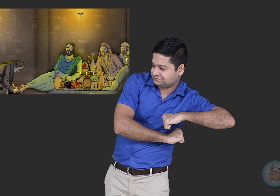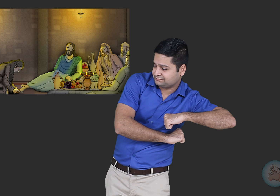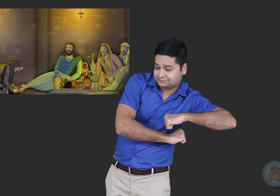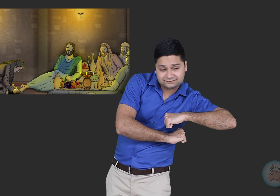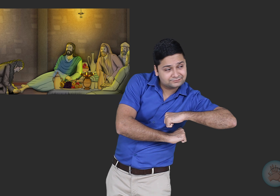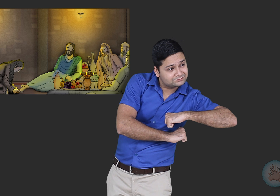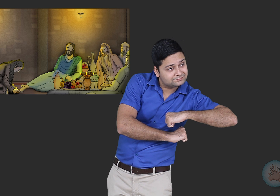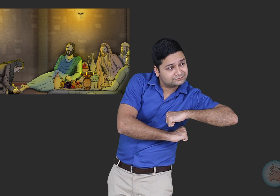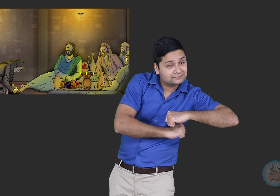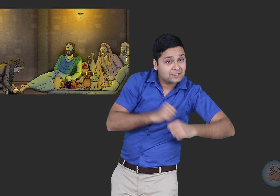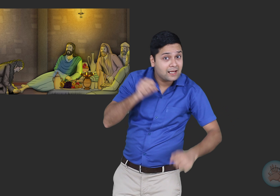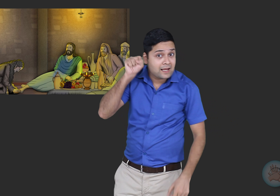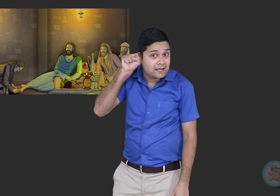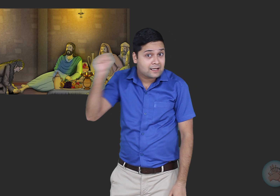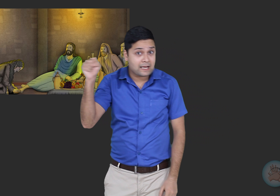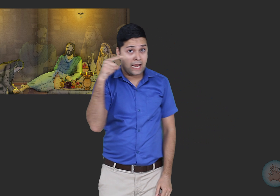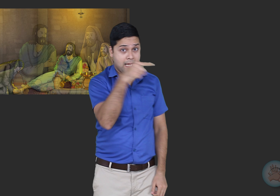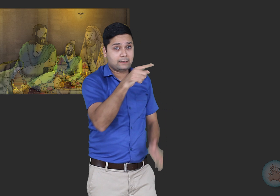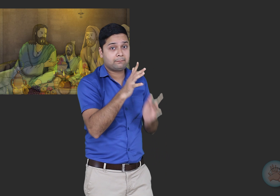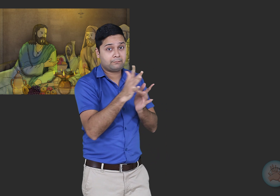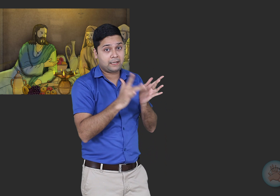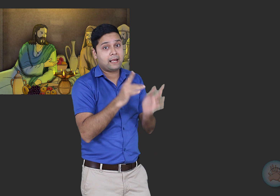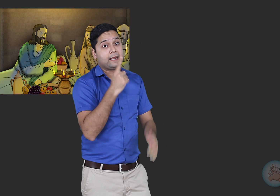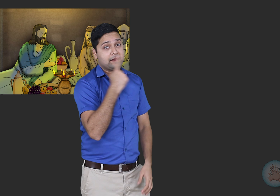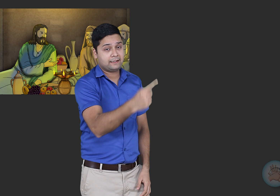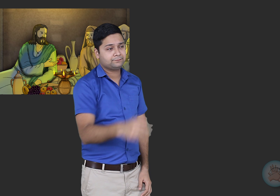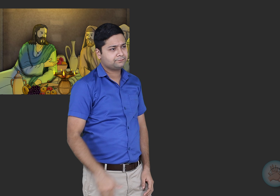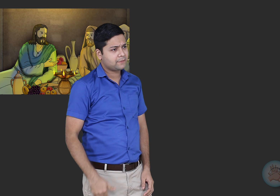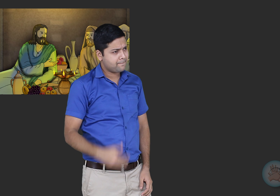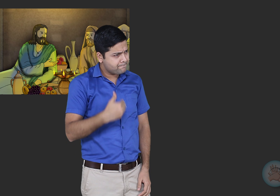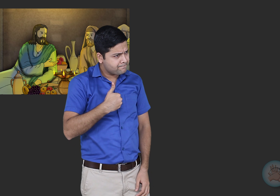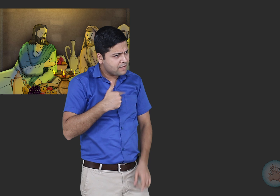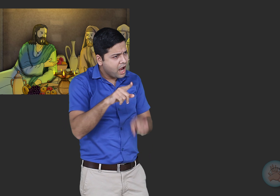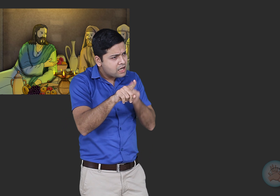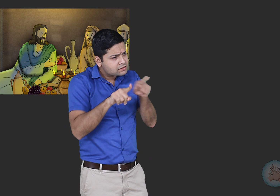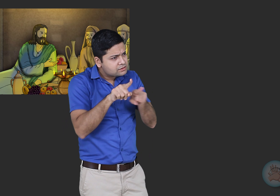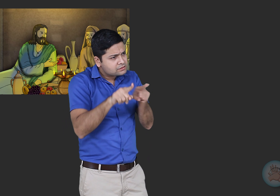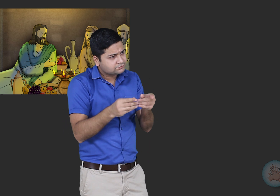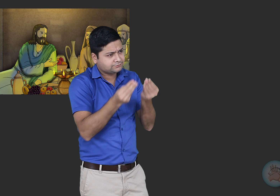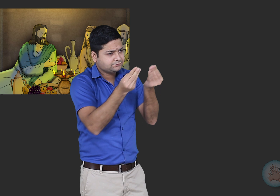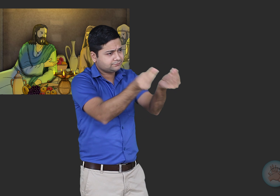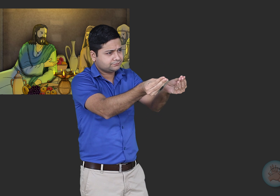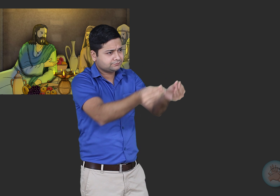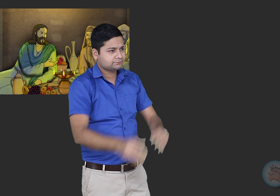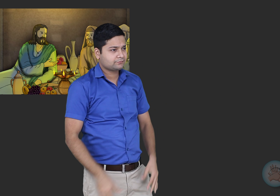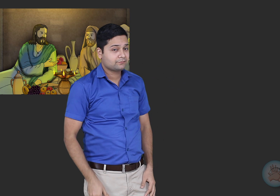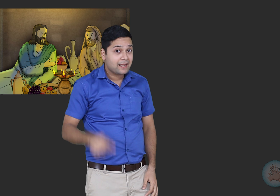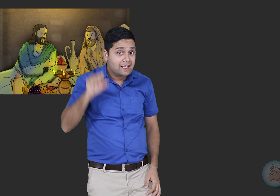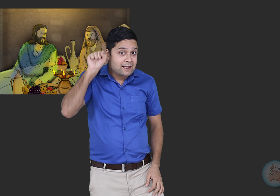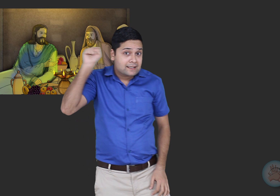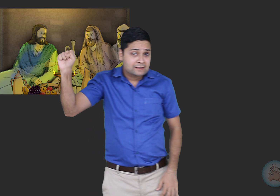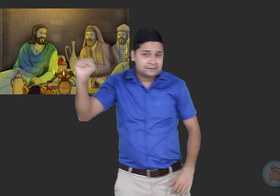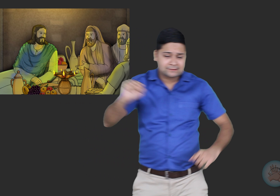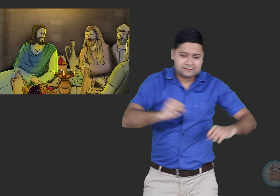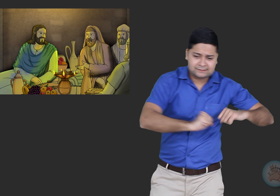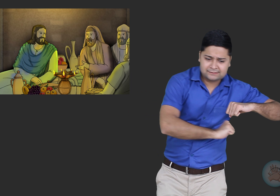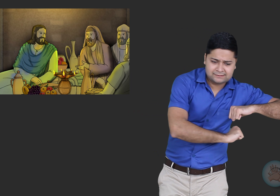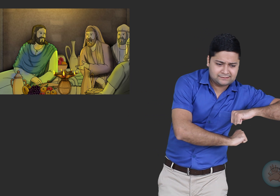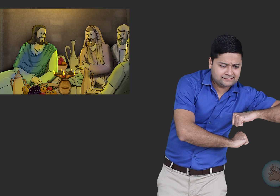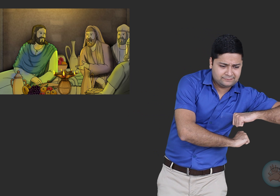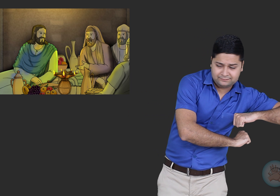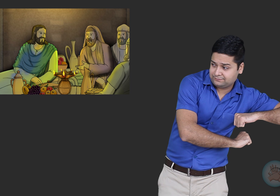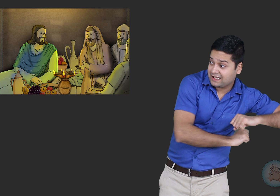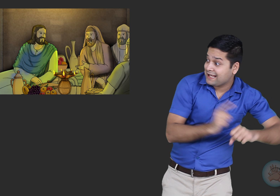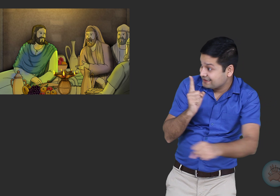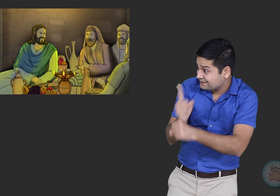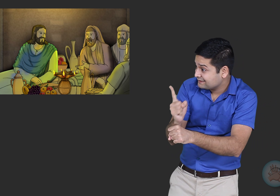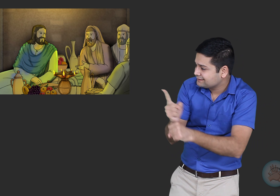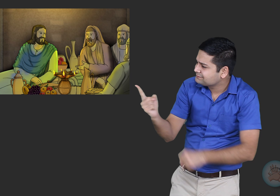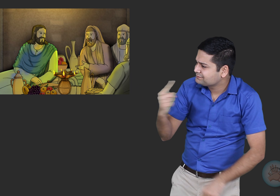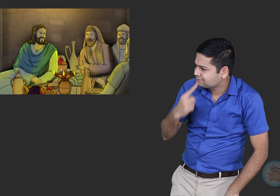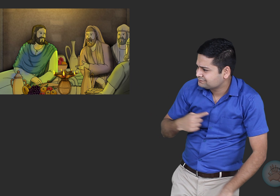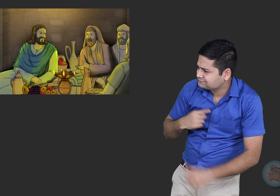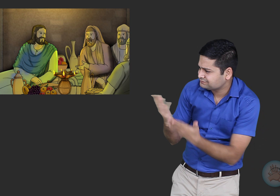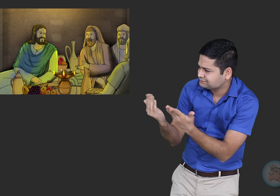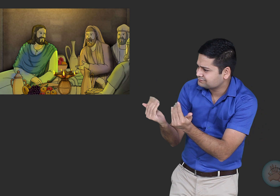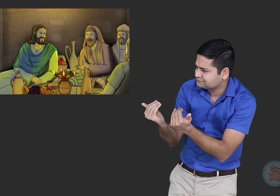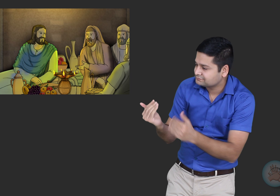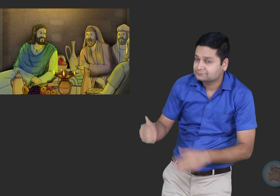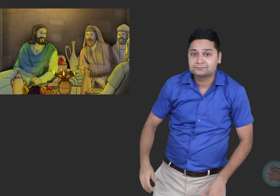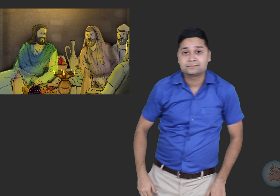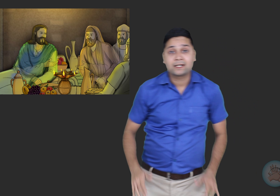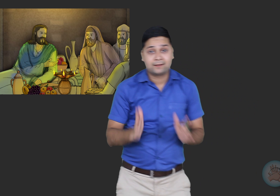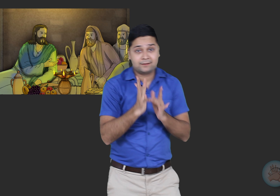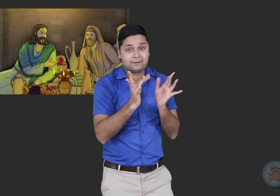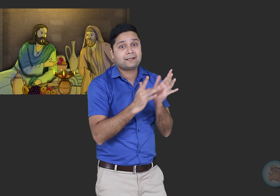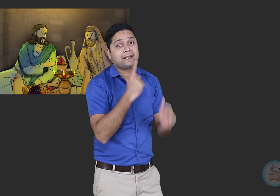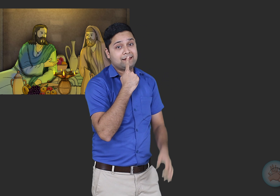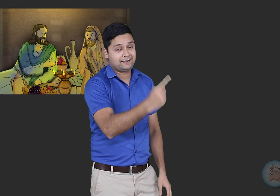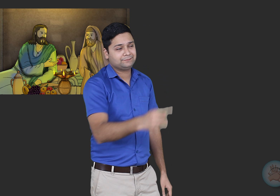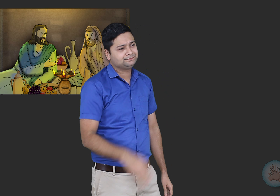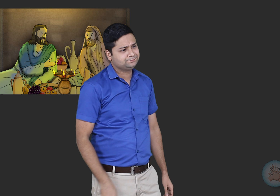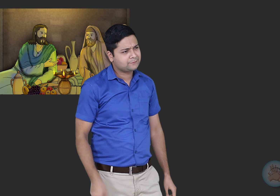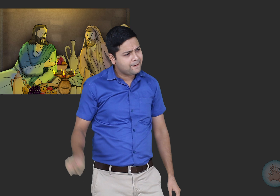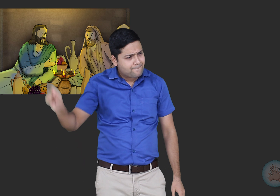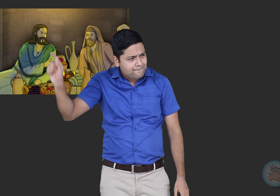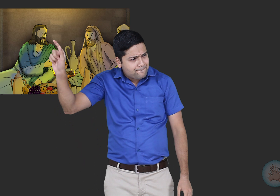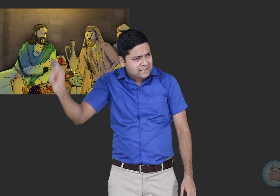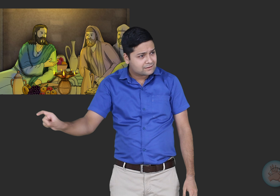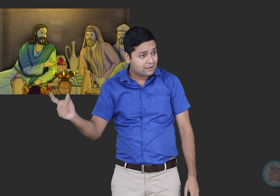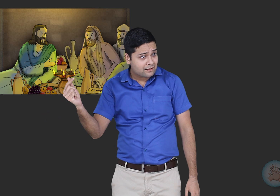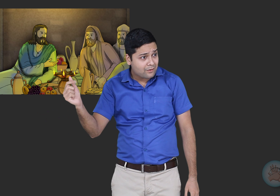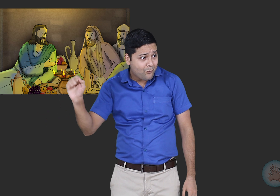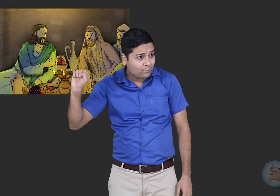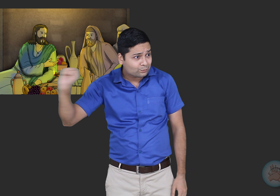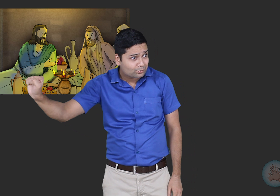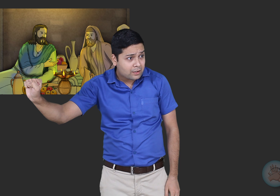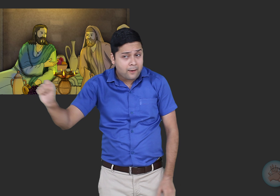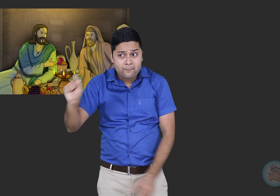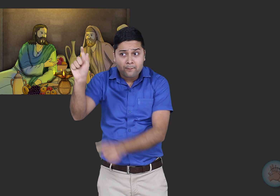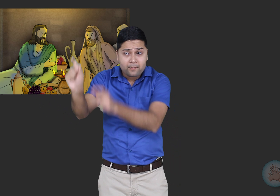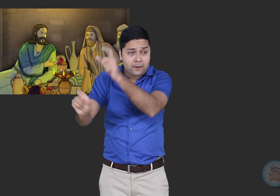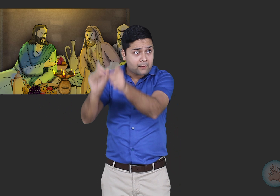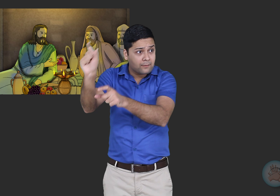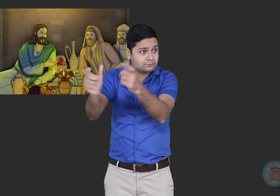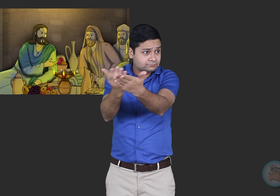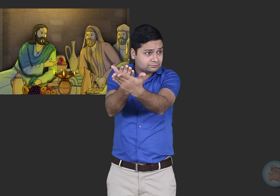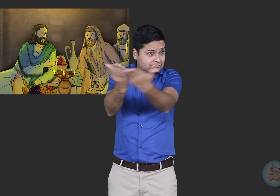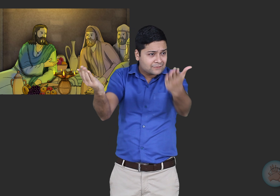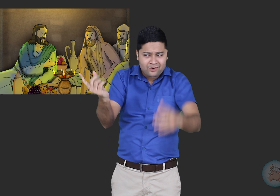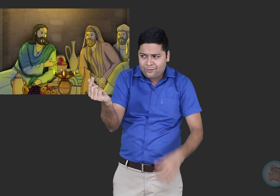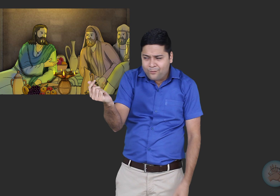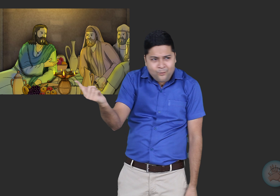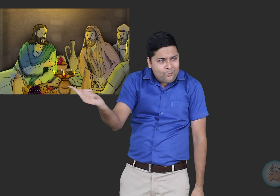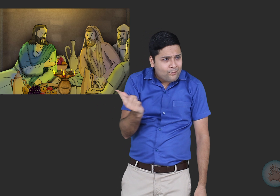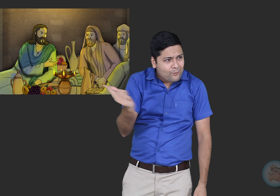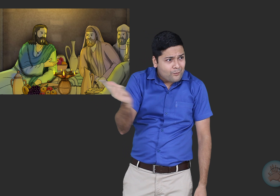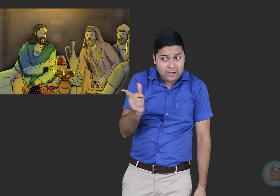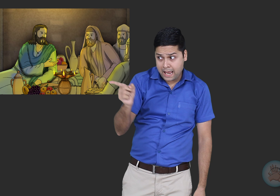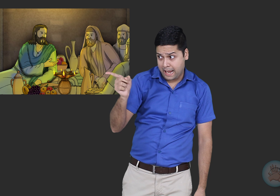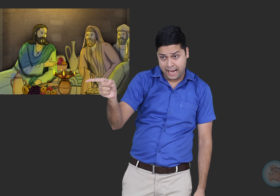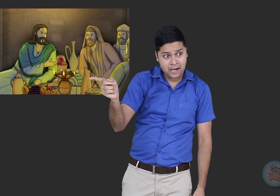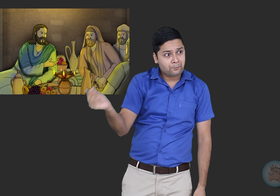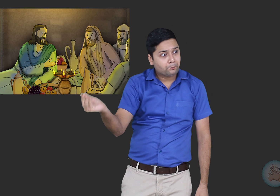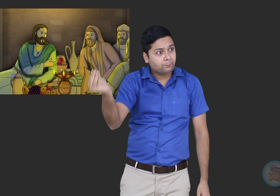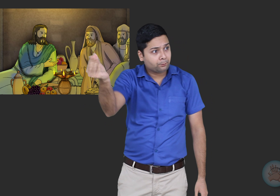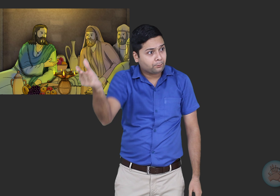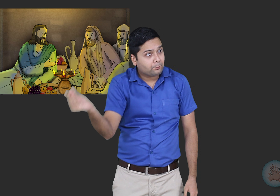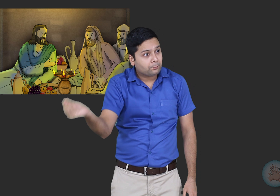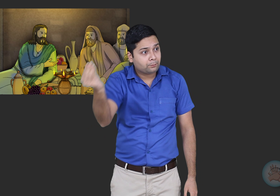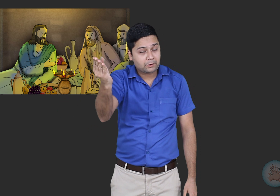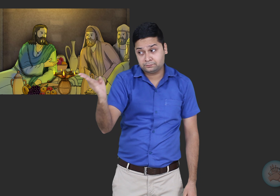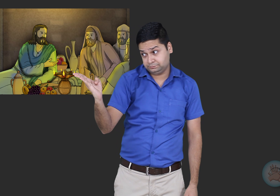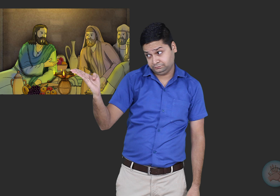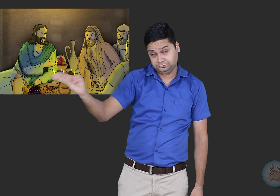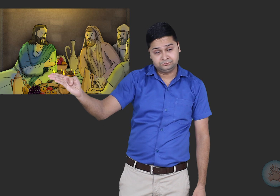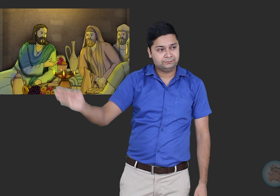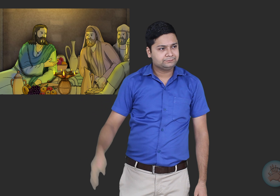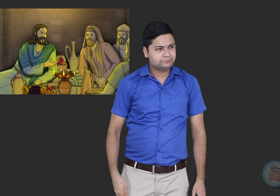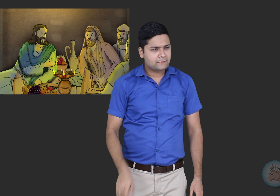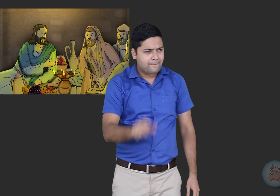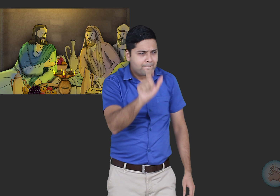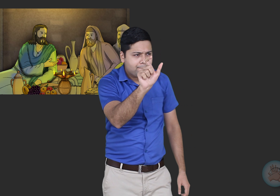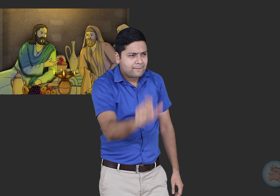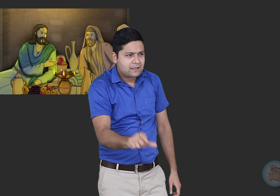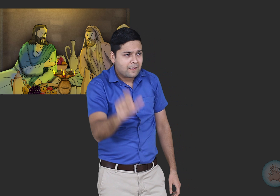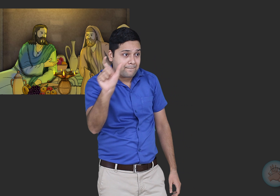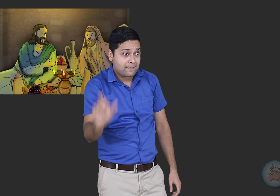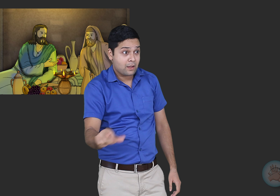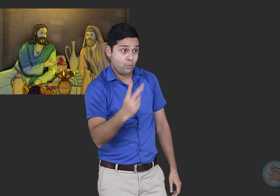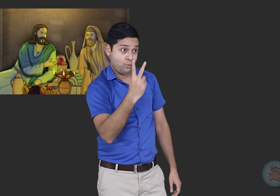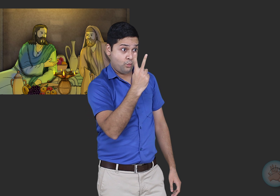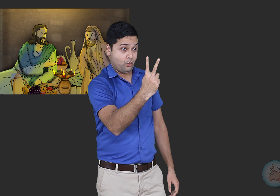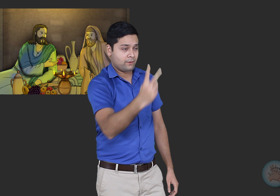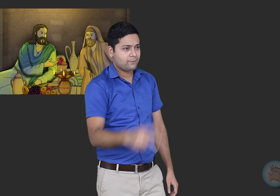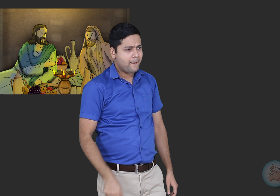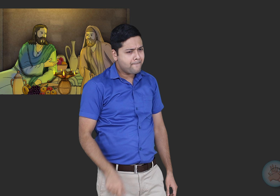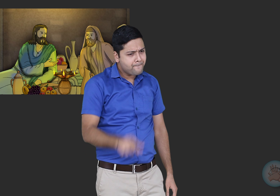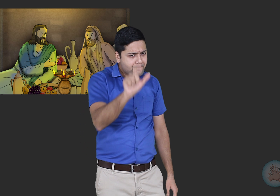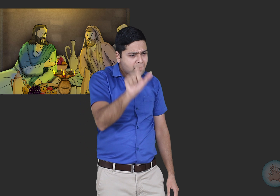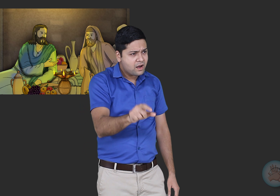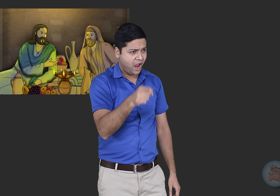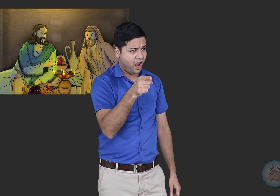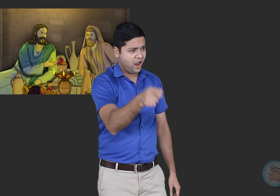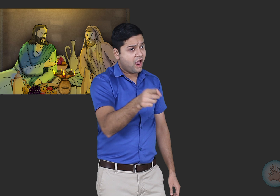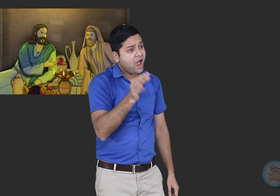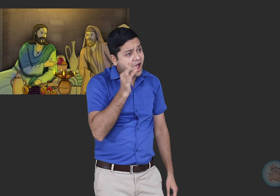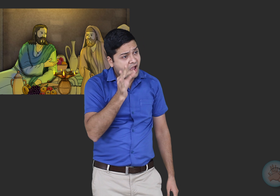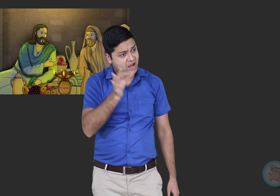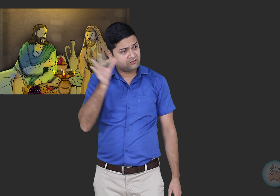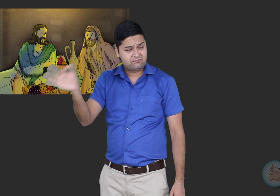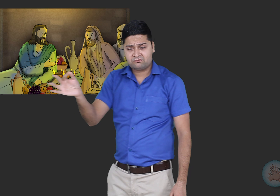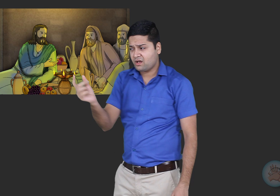But Jesus answered him, “Simon, I have something to tell you.” “Tell me, Teacher,” he said.